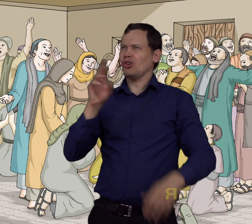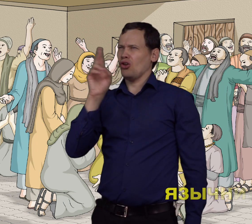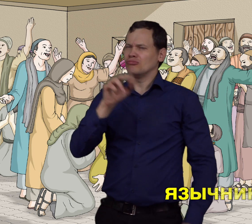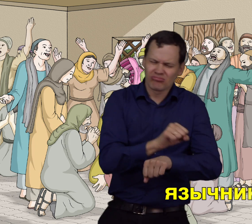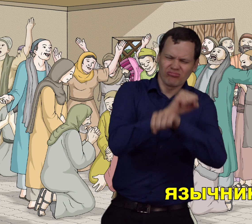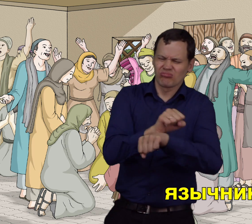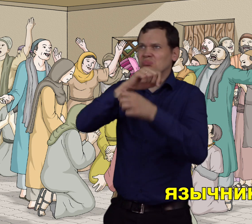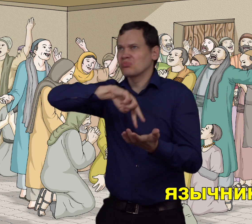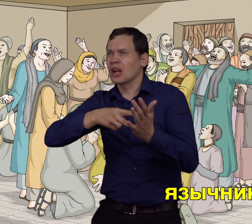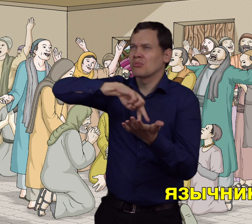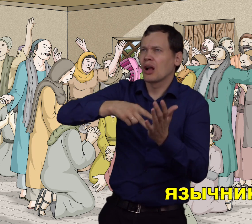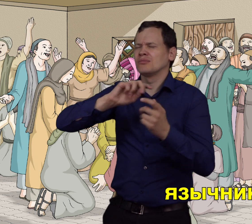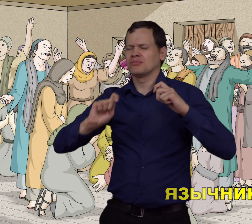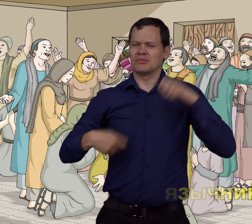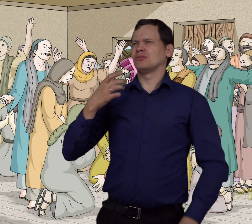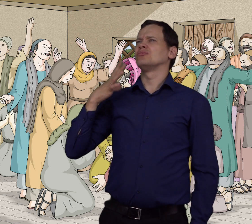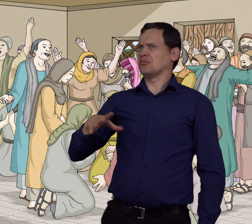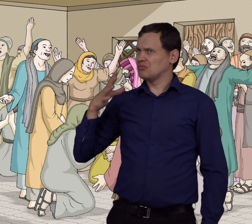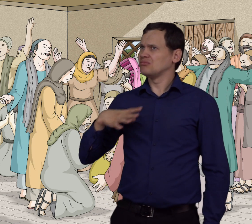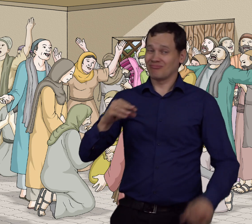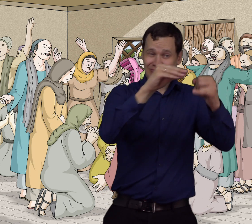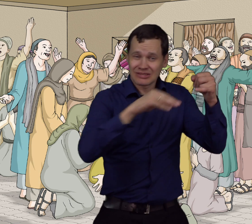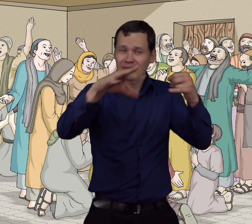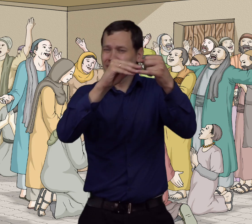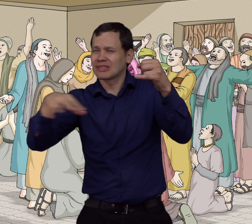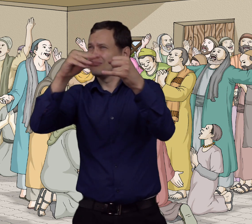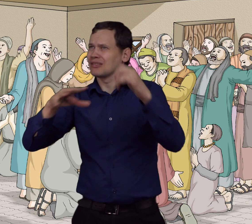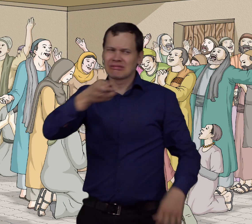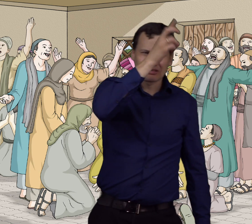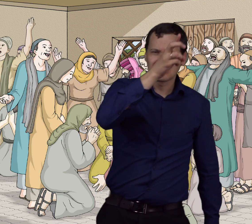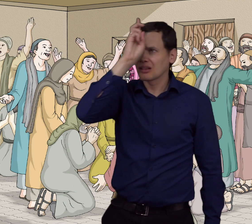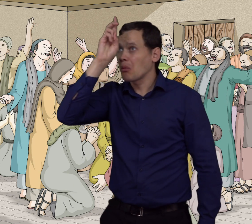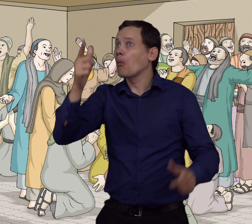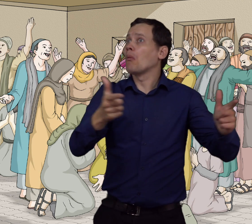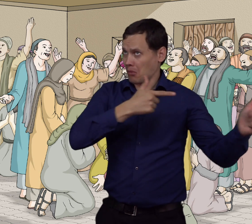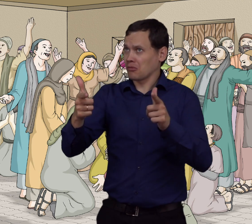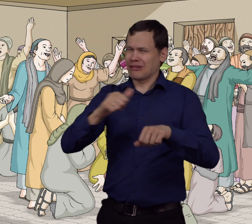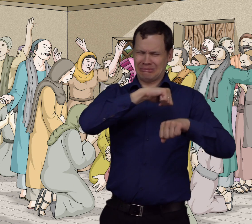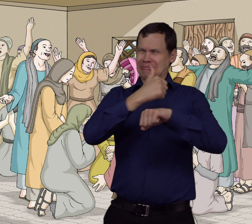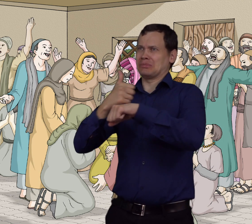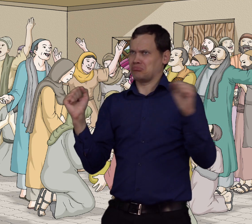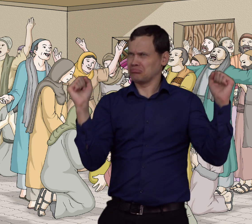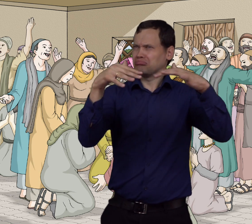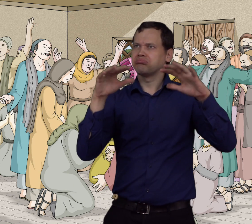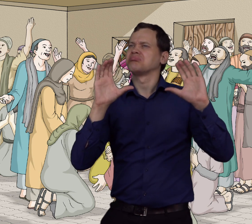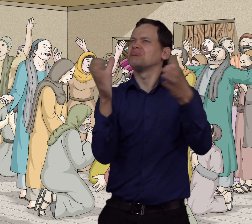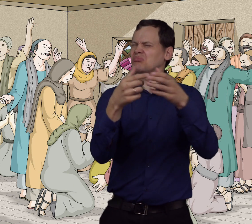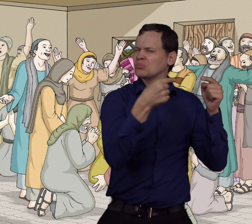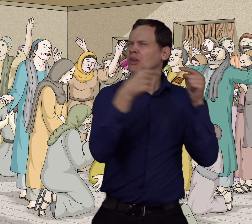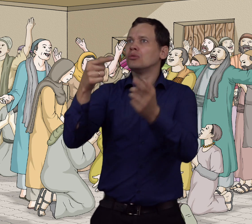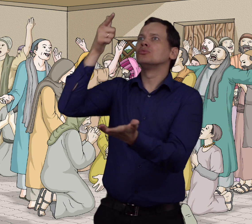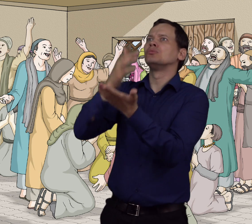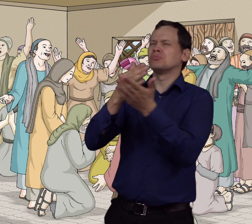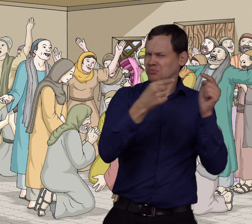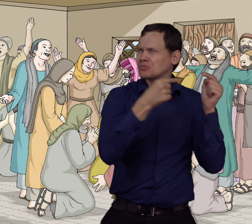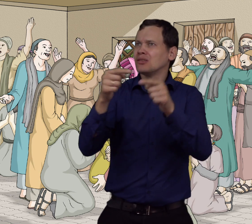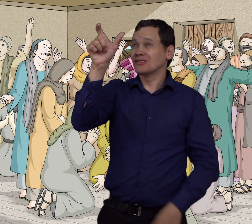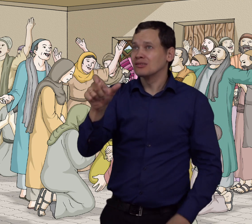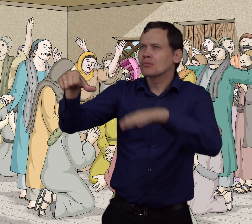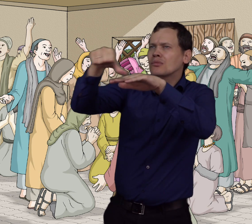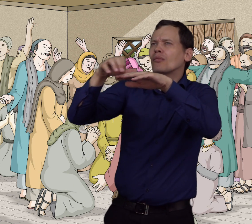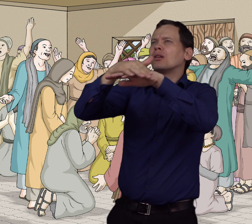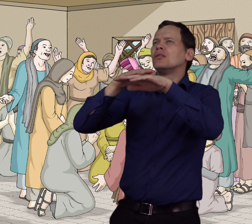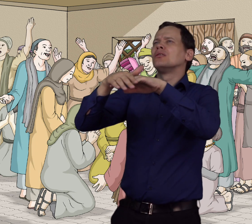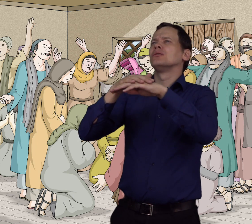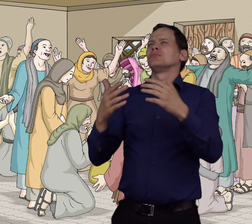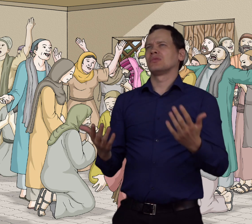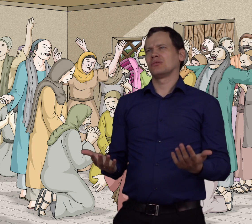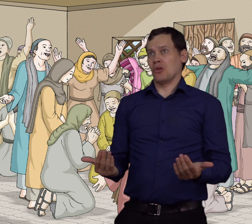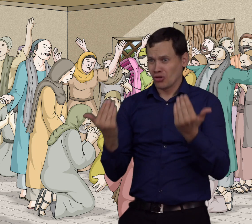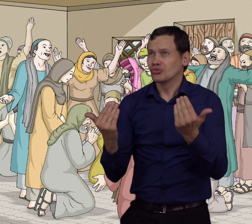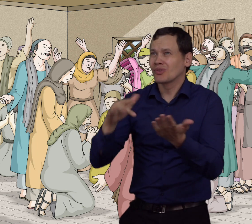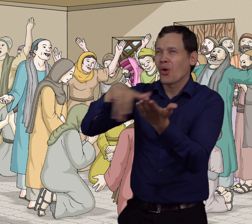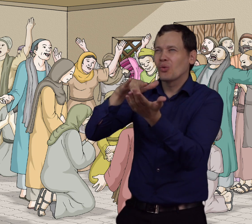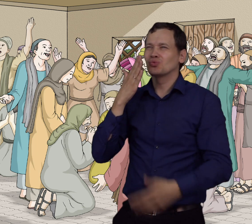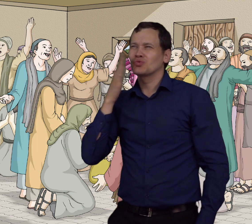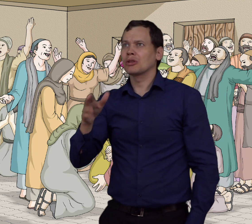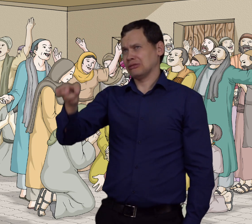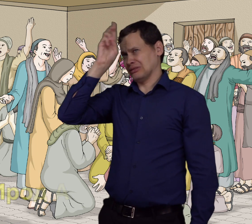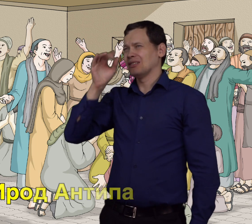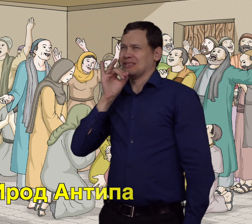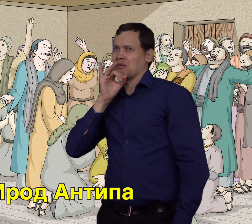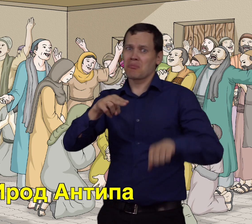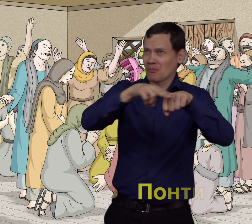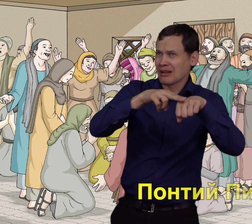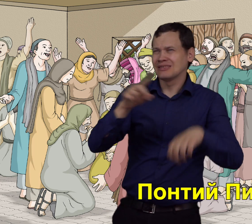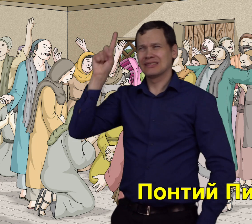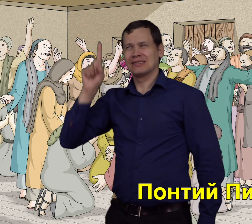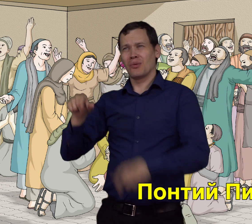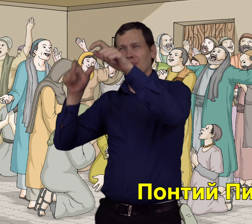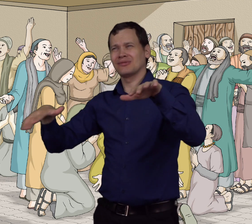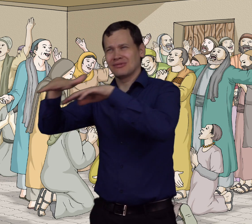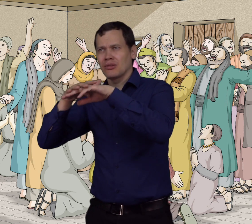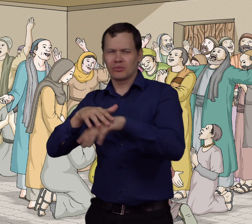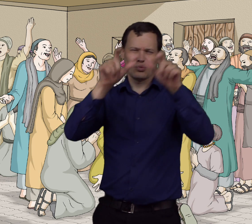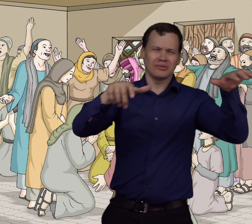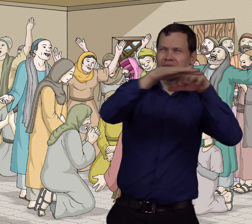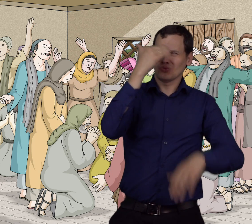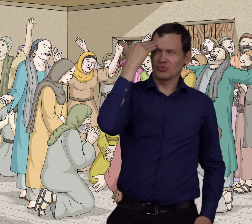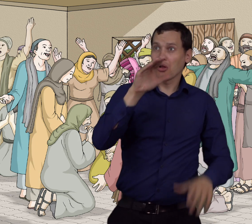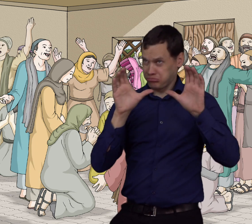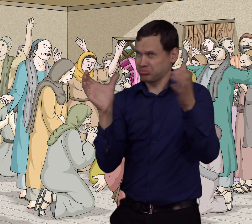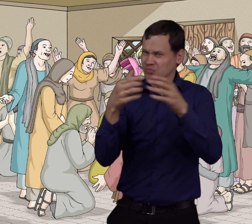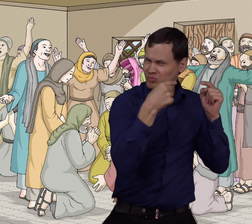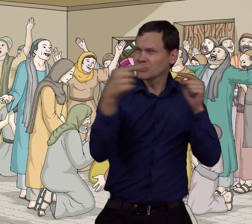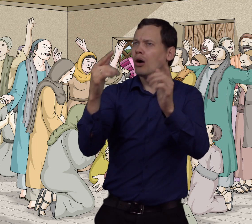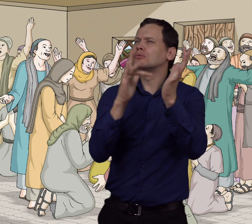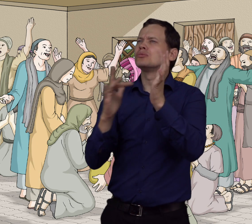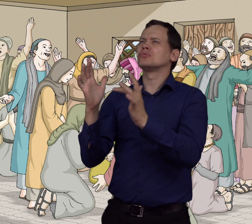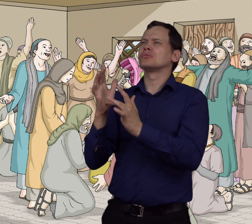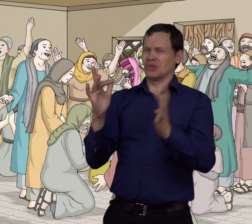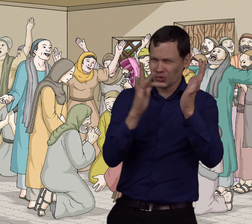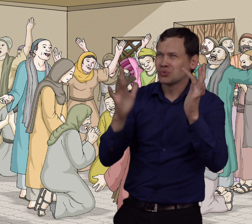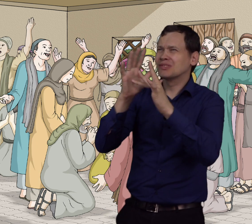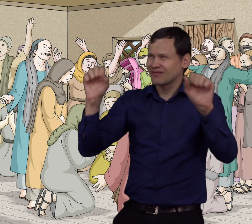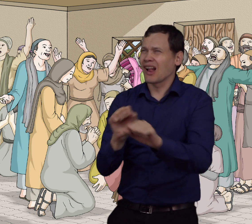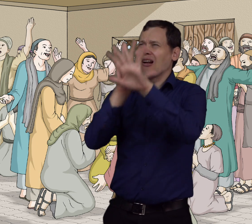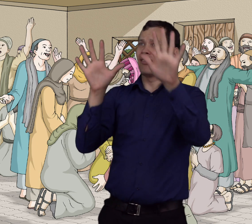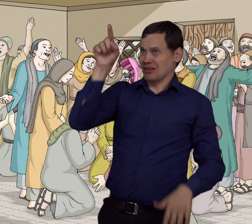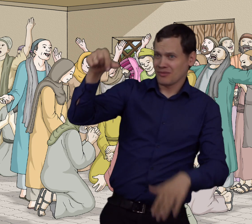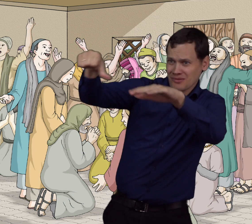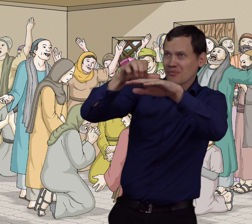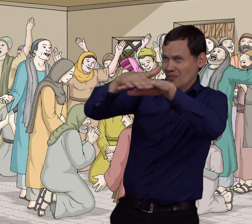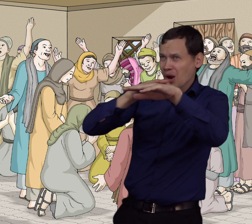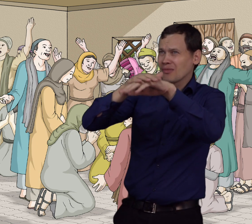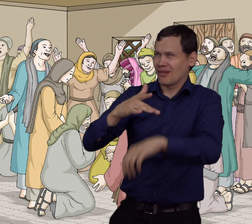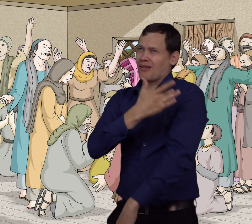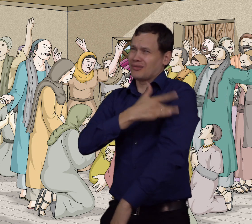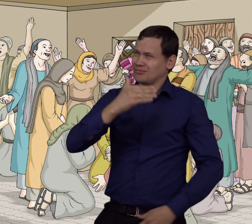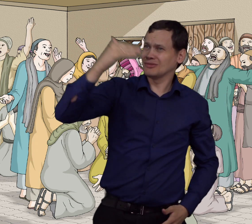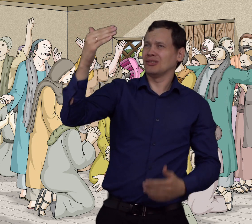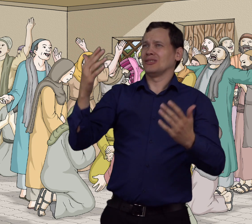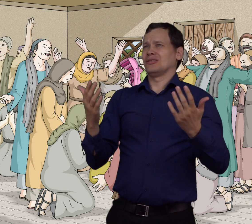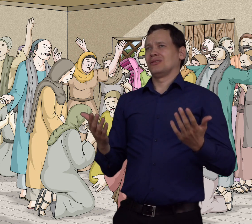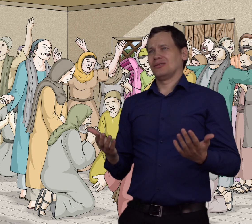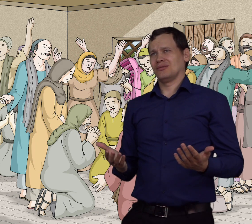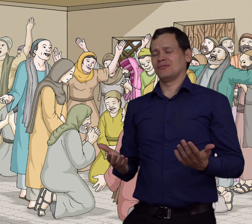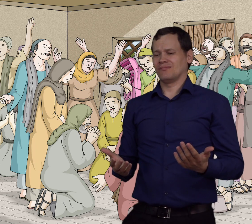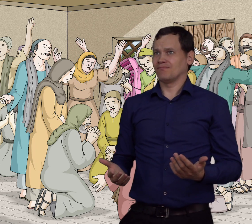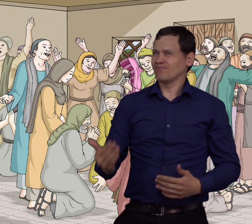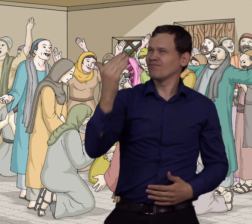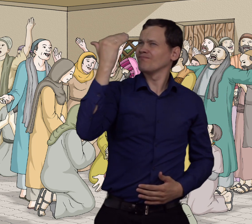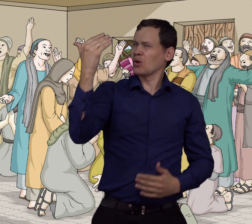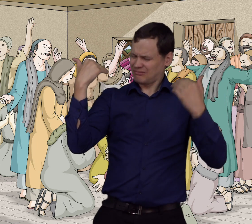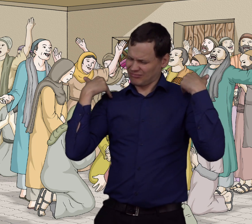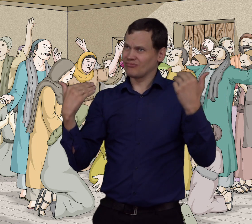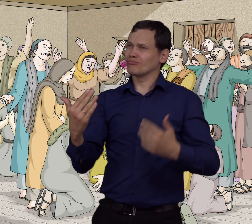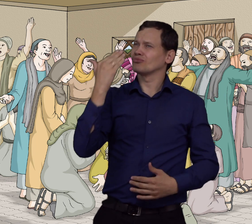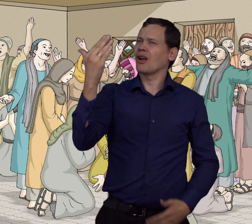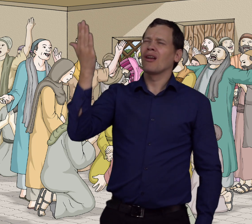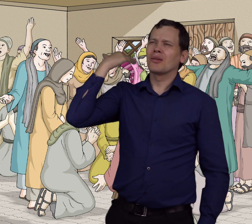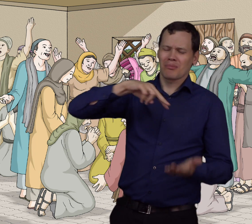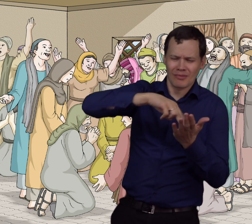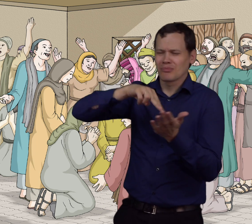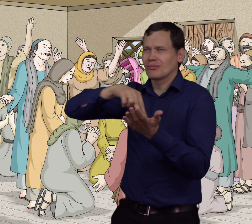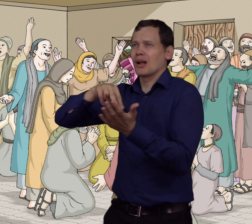You spoke by the Holy Spirit through the mouth of Your servant, our father David: ‘Why do the nations rage and the peoples plot in vain? The kings of the earth take their stand and the rulers gather together against the Lord and against His Anointed One.’